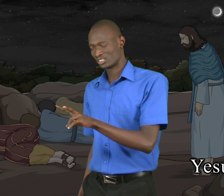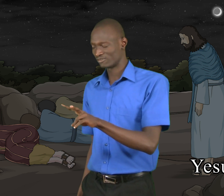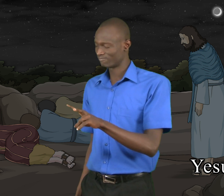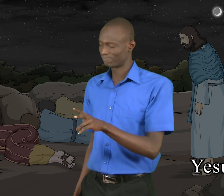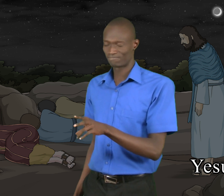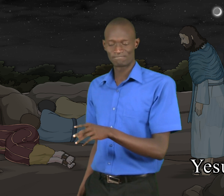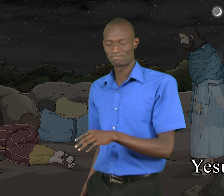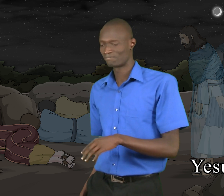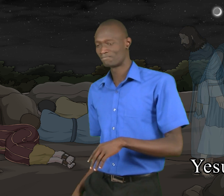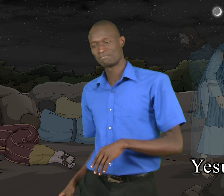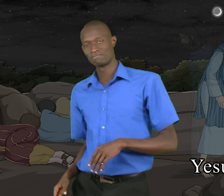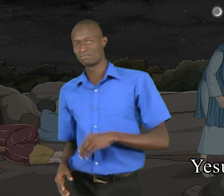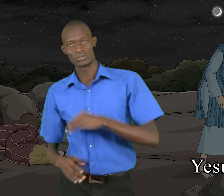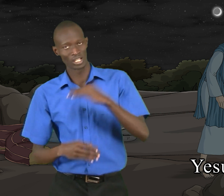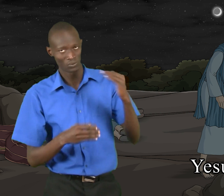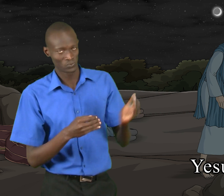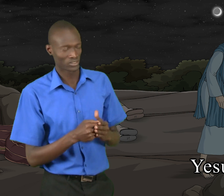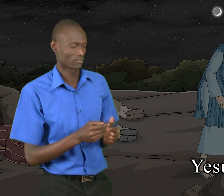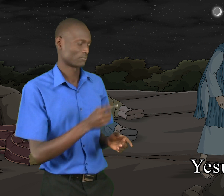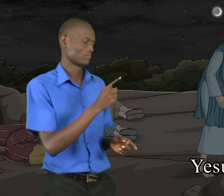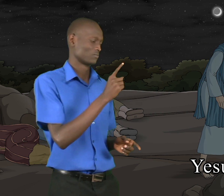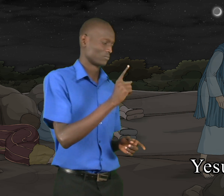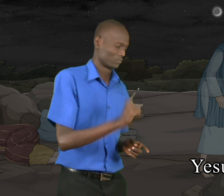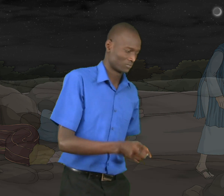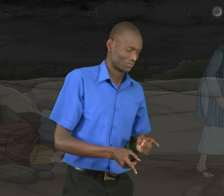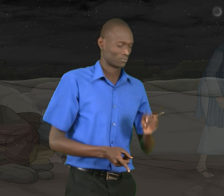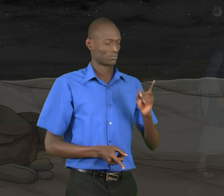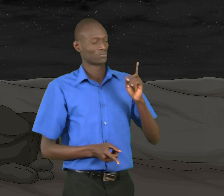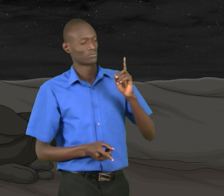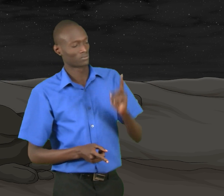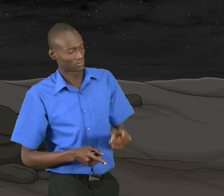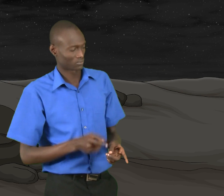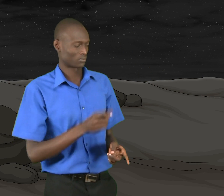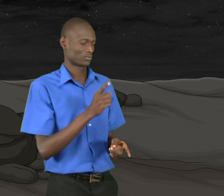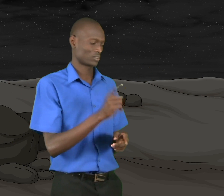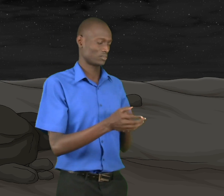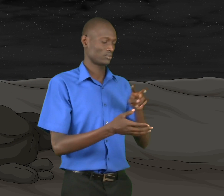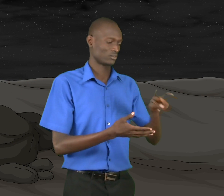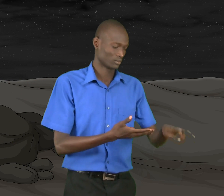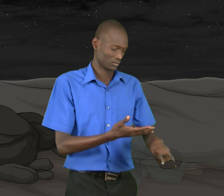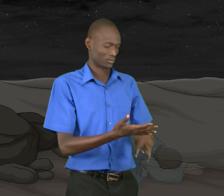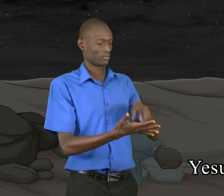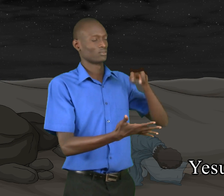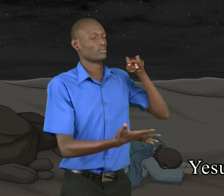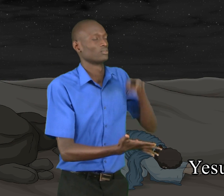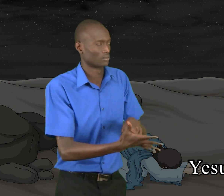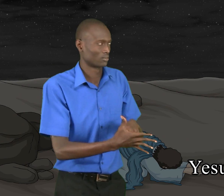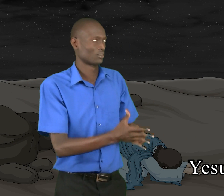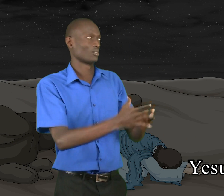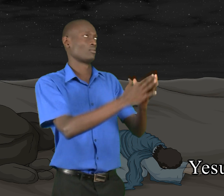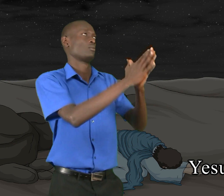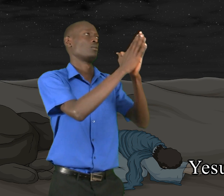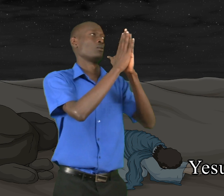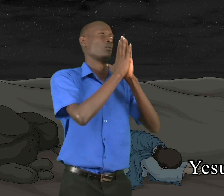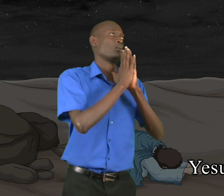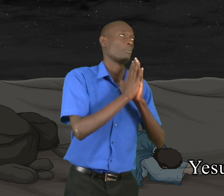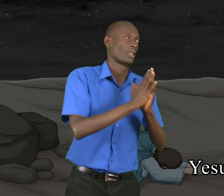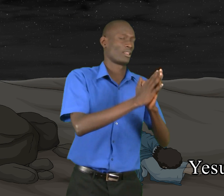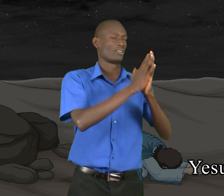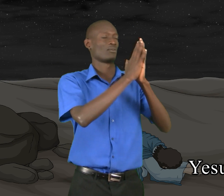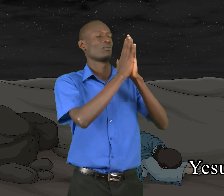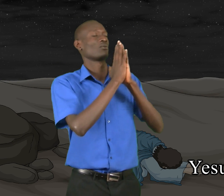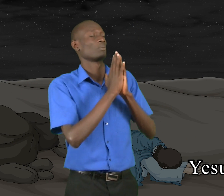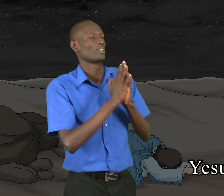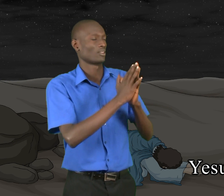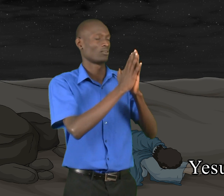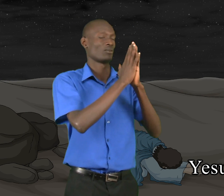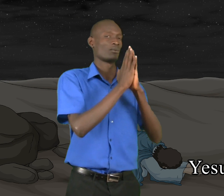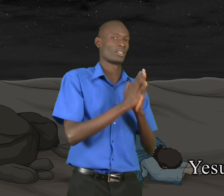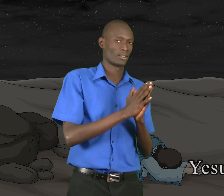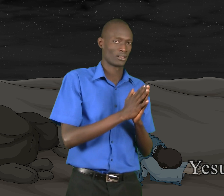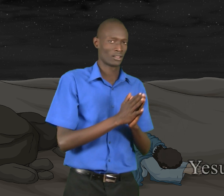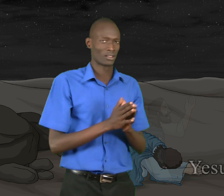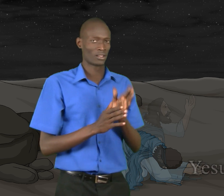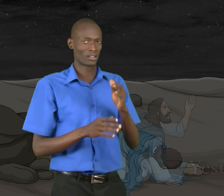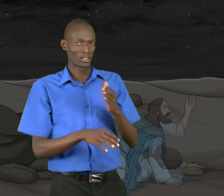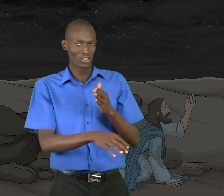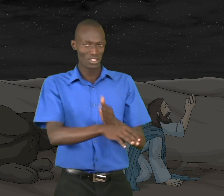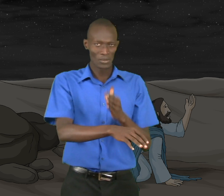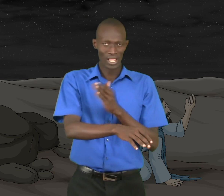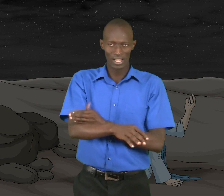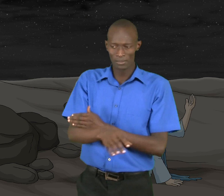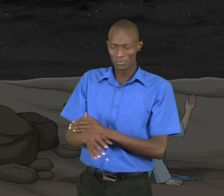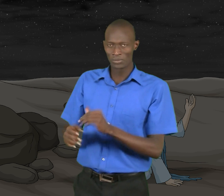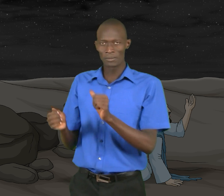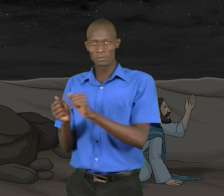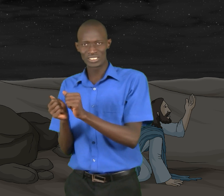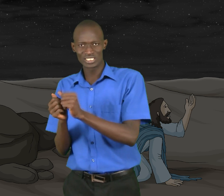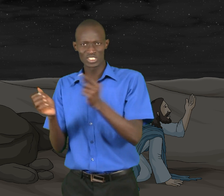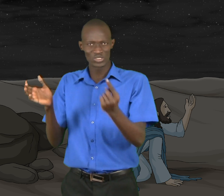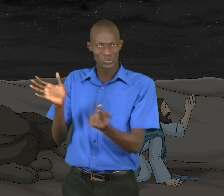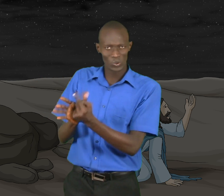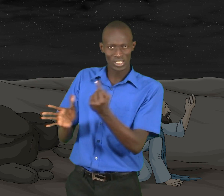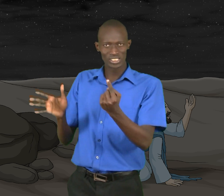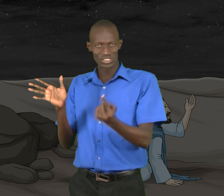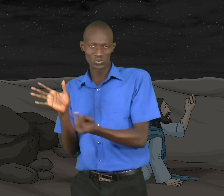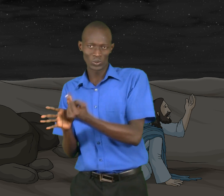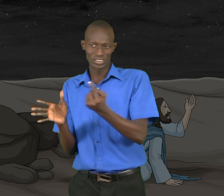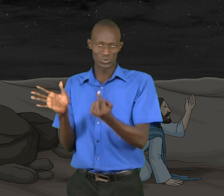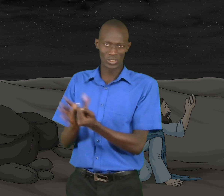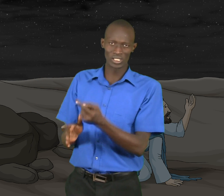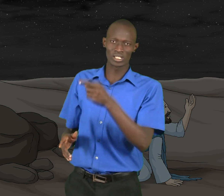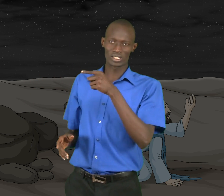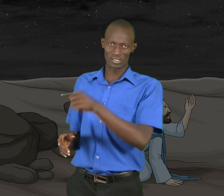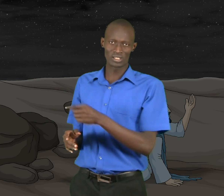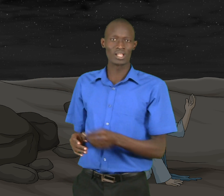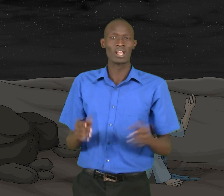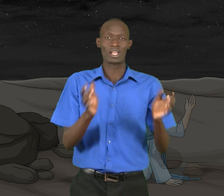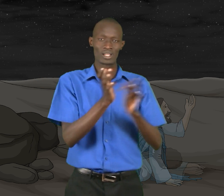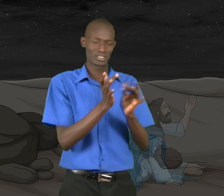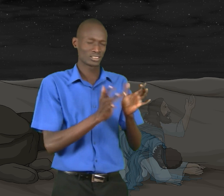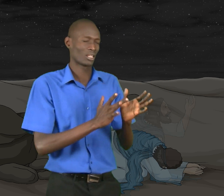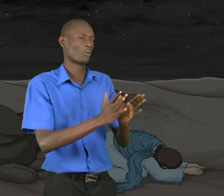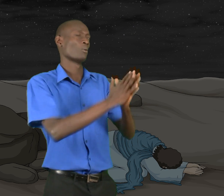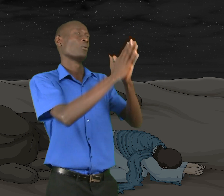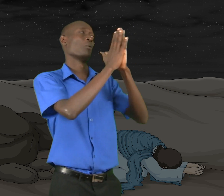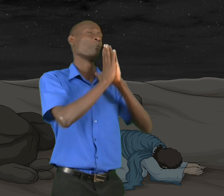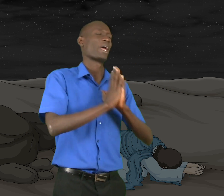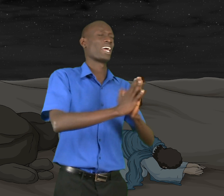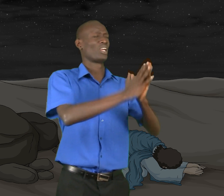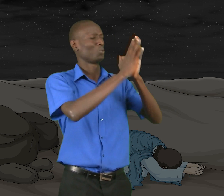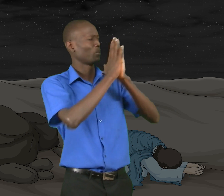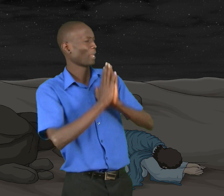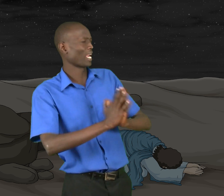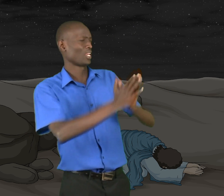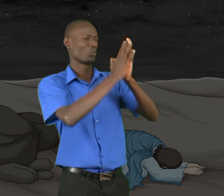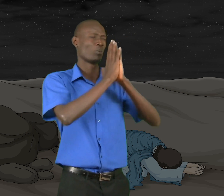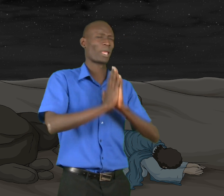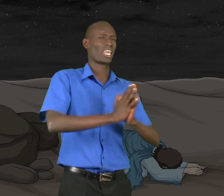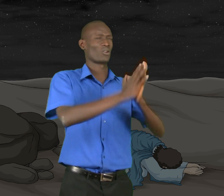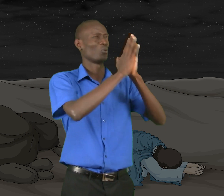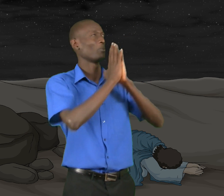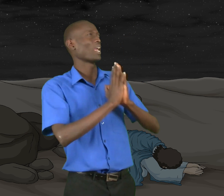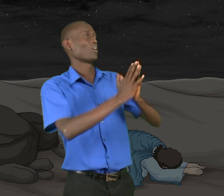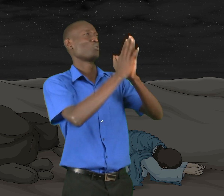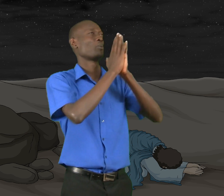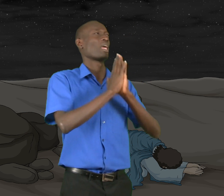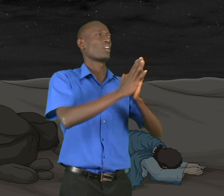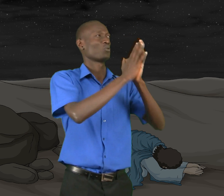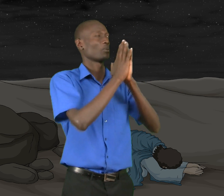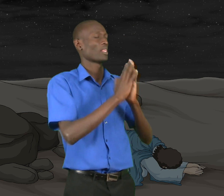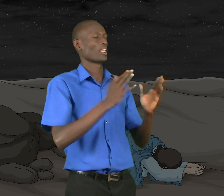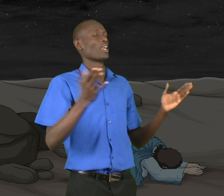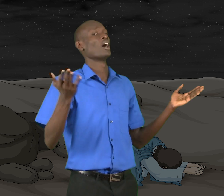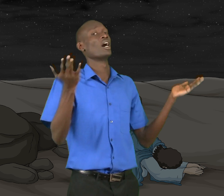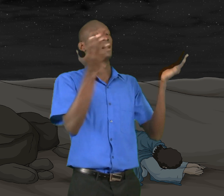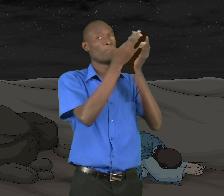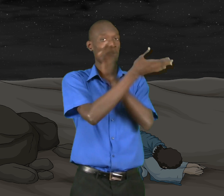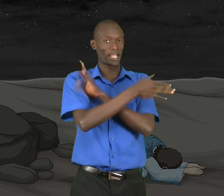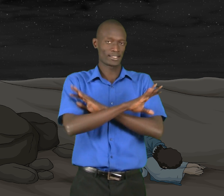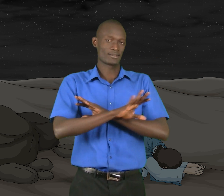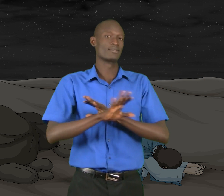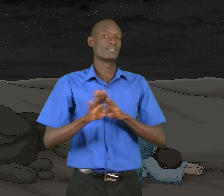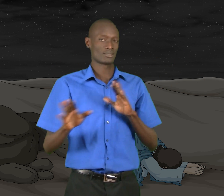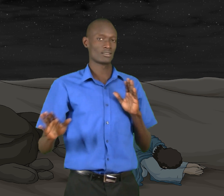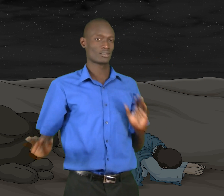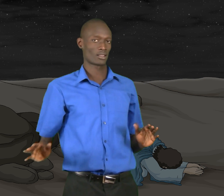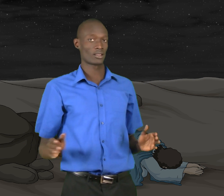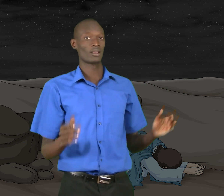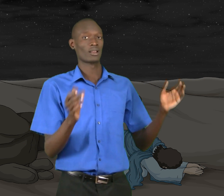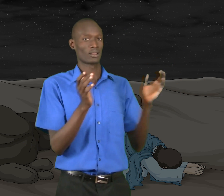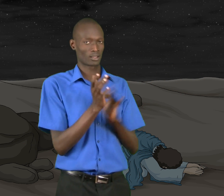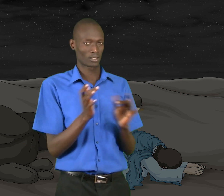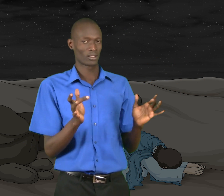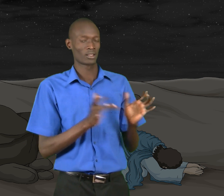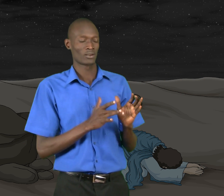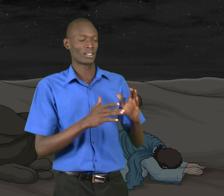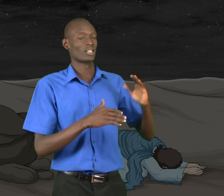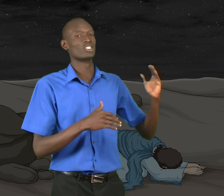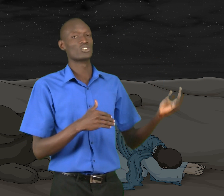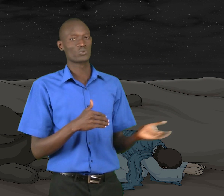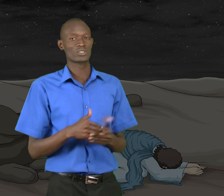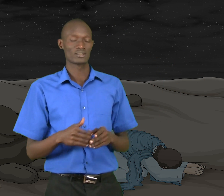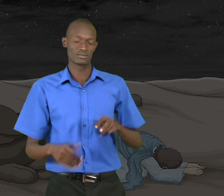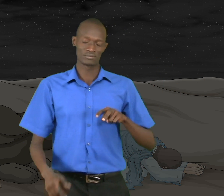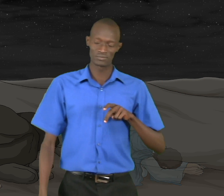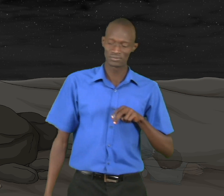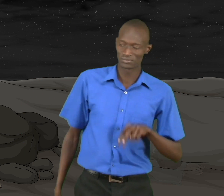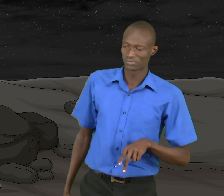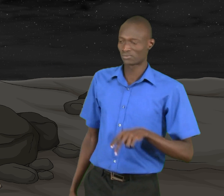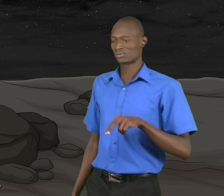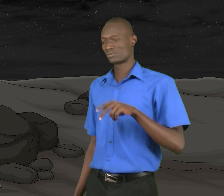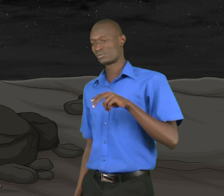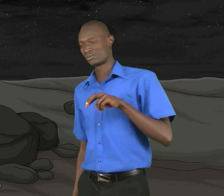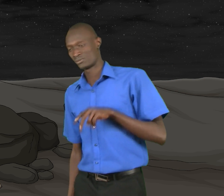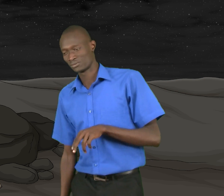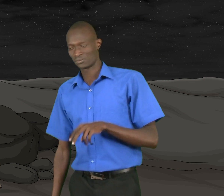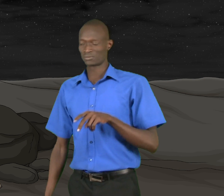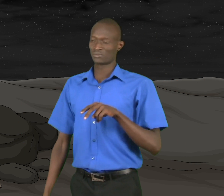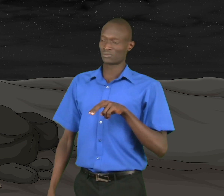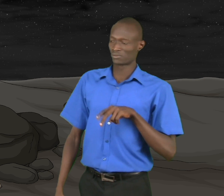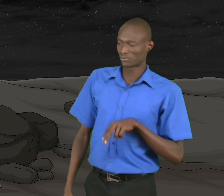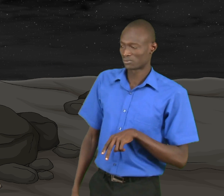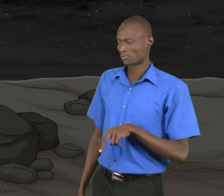So He left them and went away once more and prayed a third time, saying the same thing.